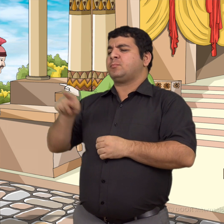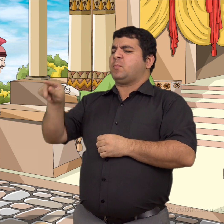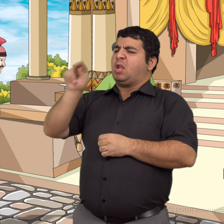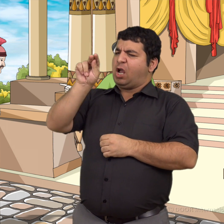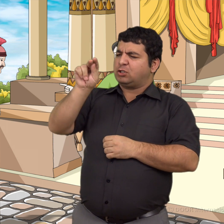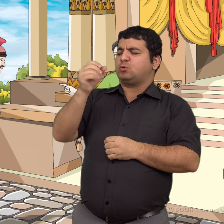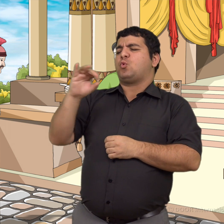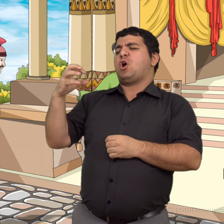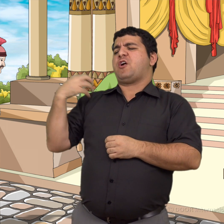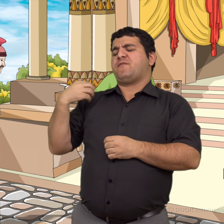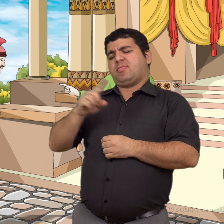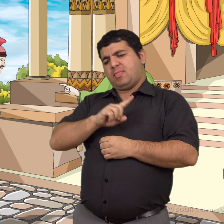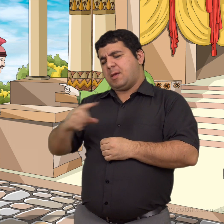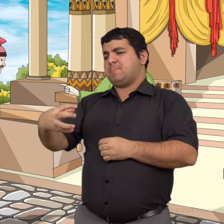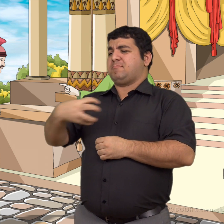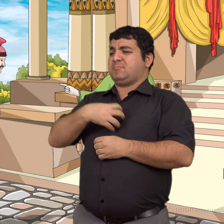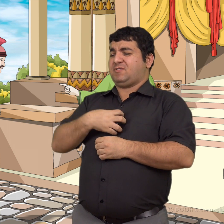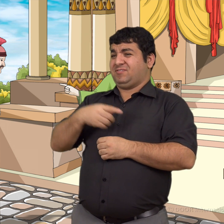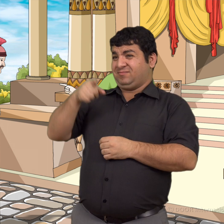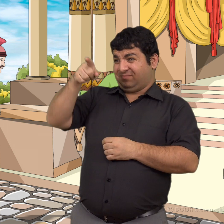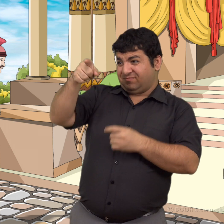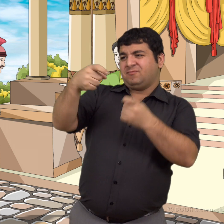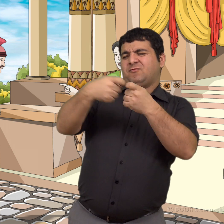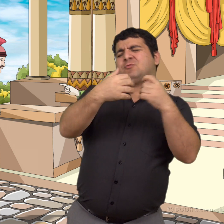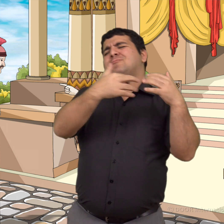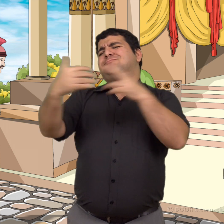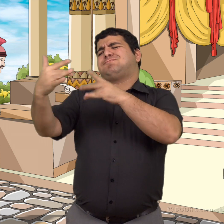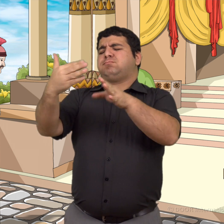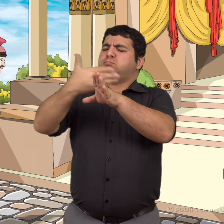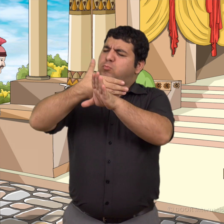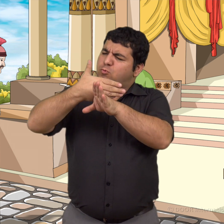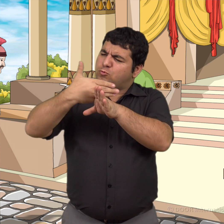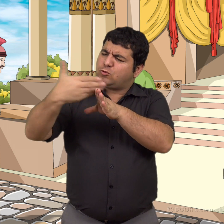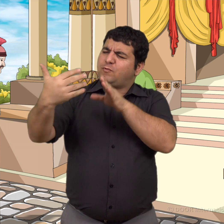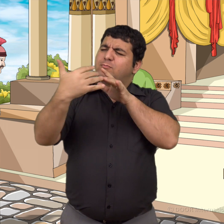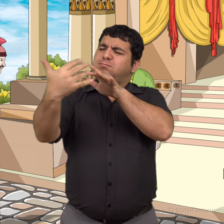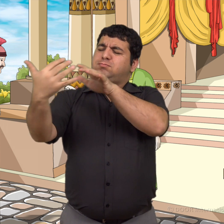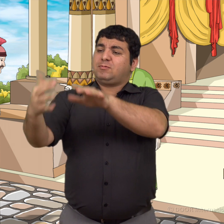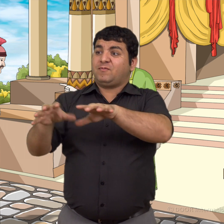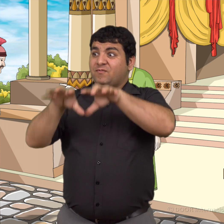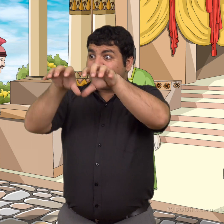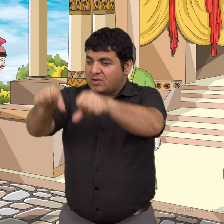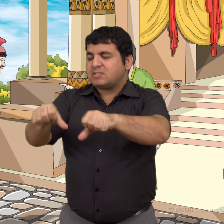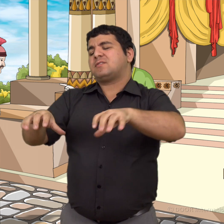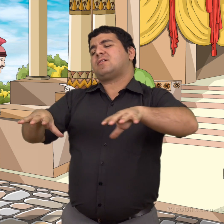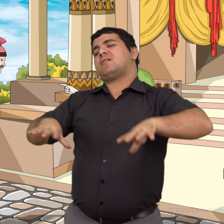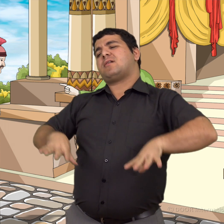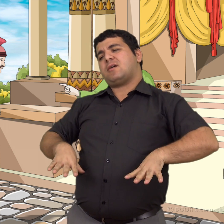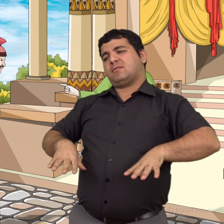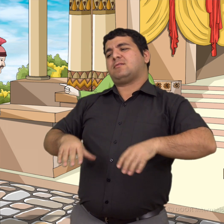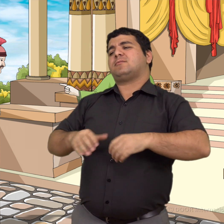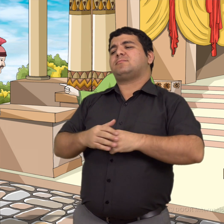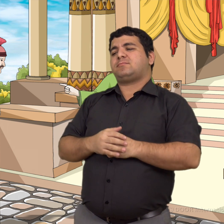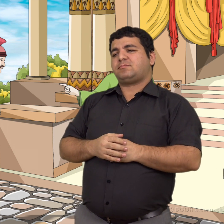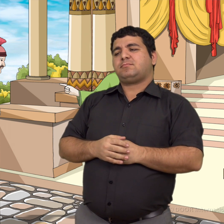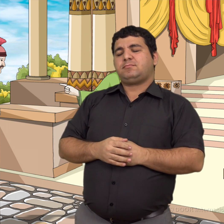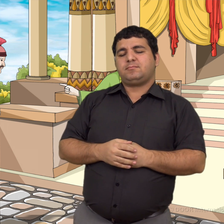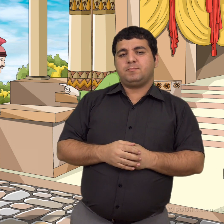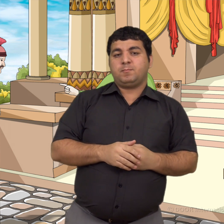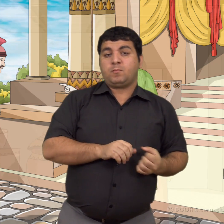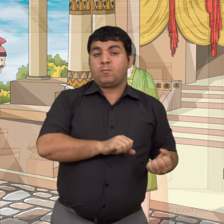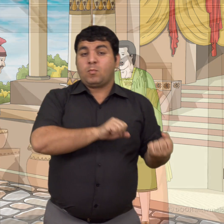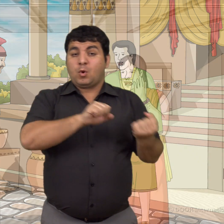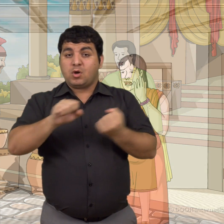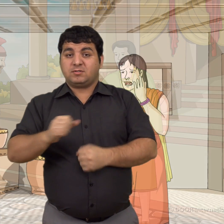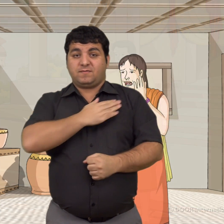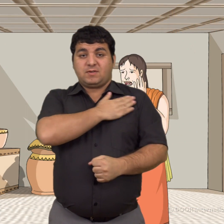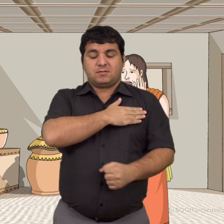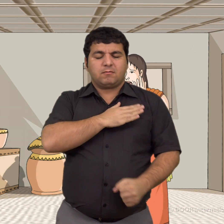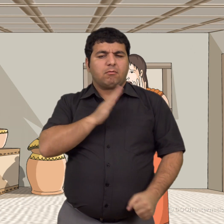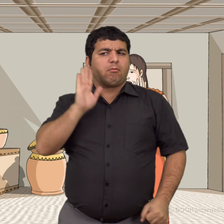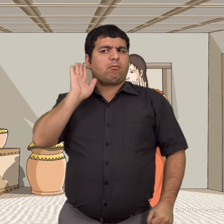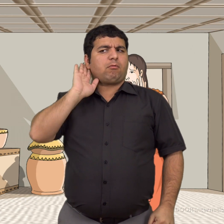Strengthen your attack against the city and demolish it.’ Encourage him with these words.”